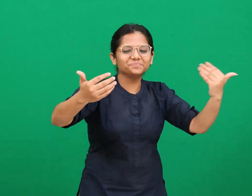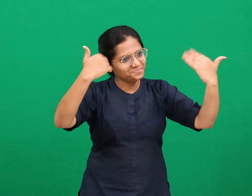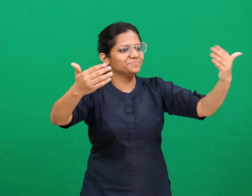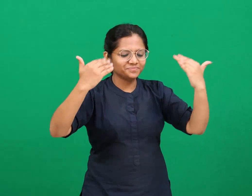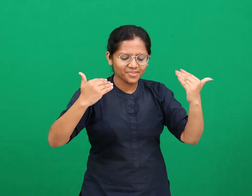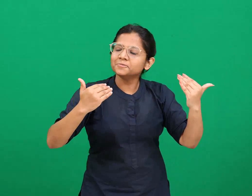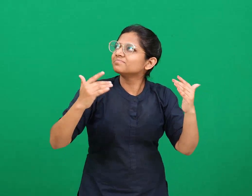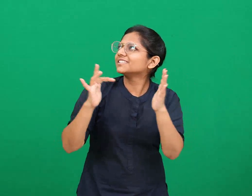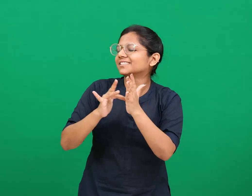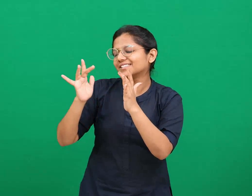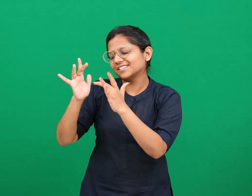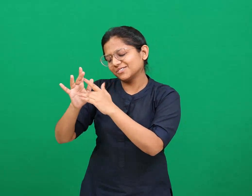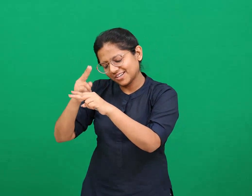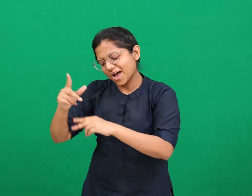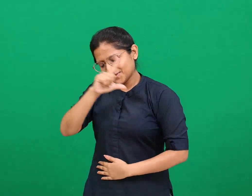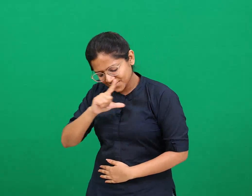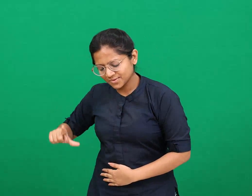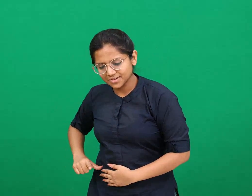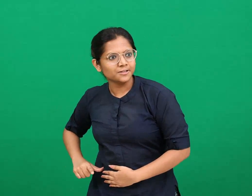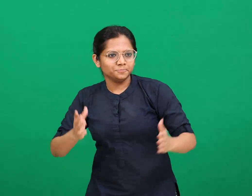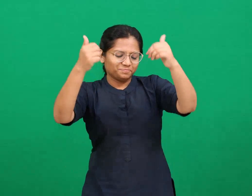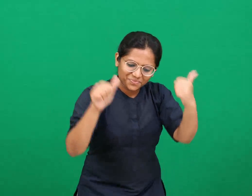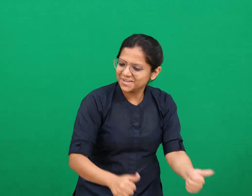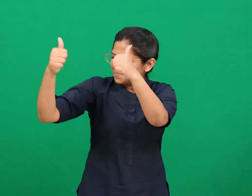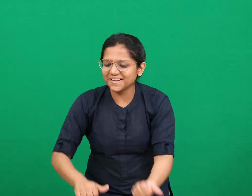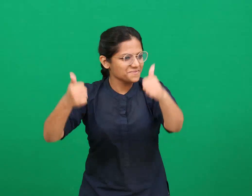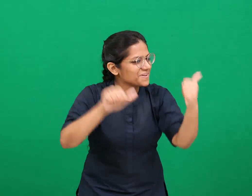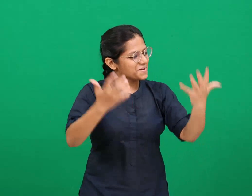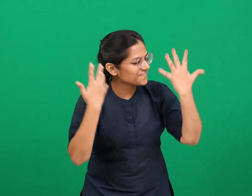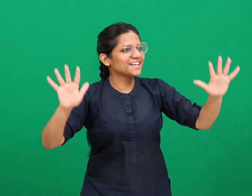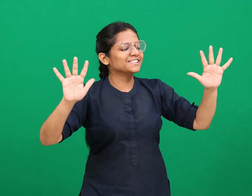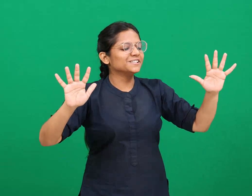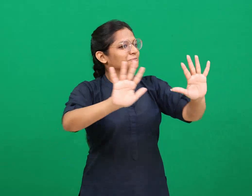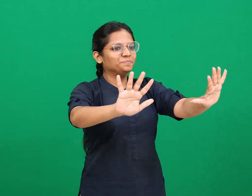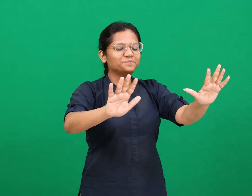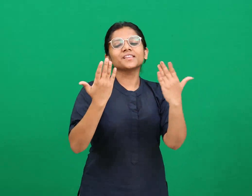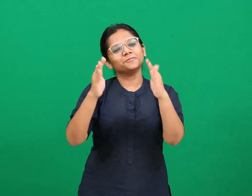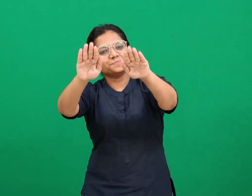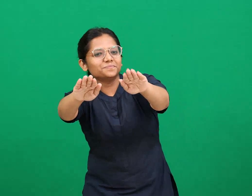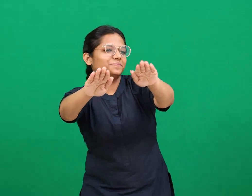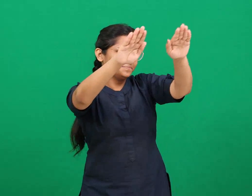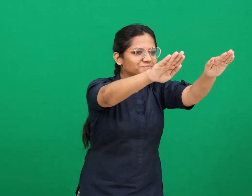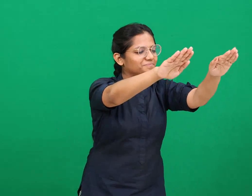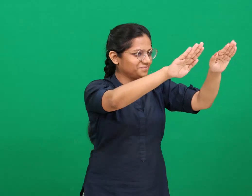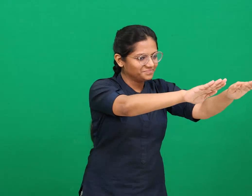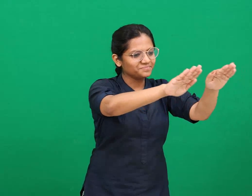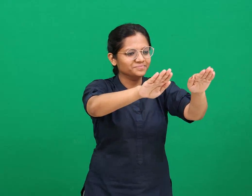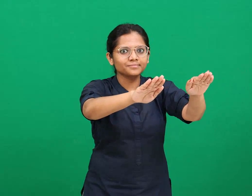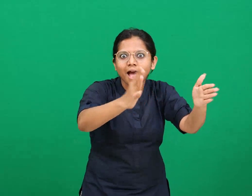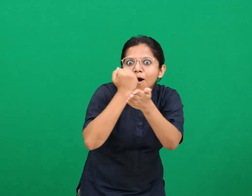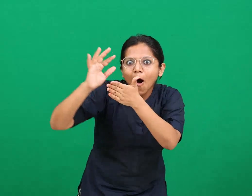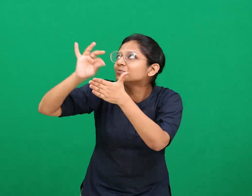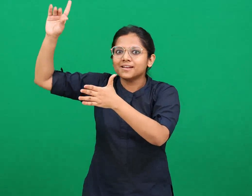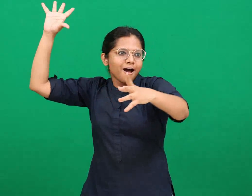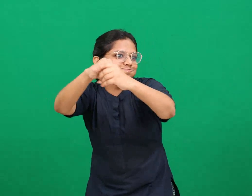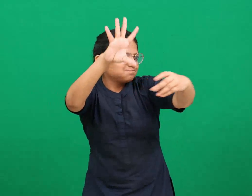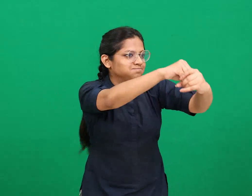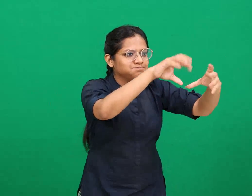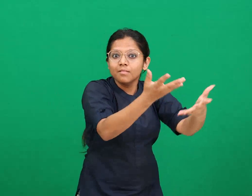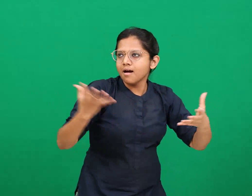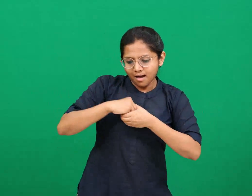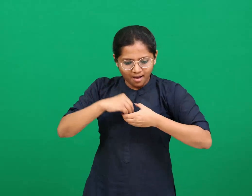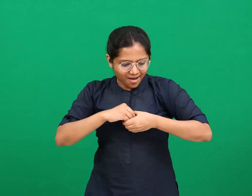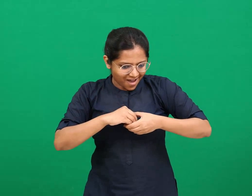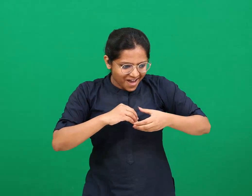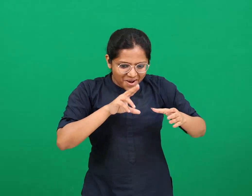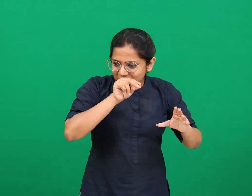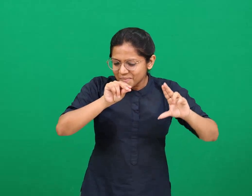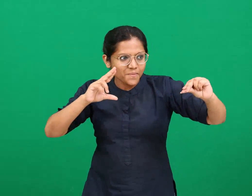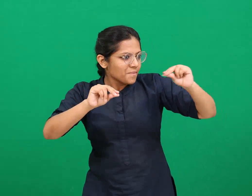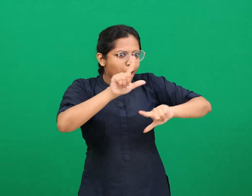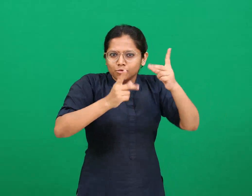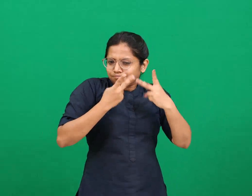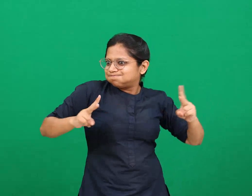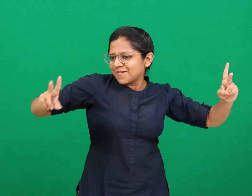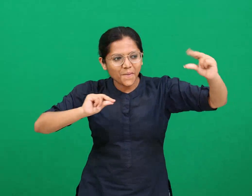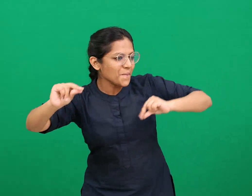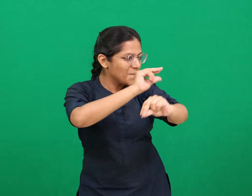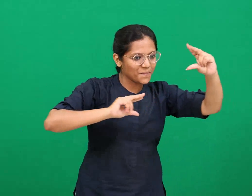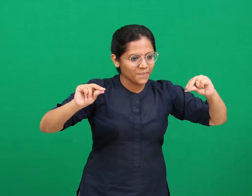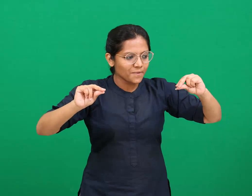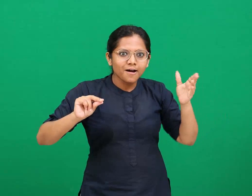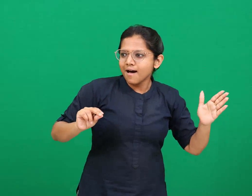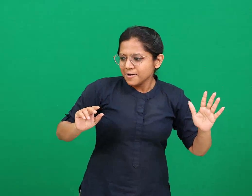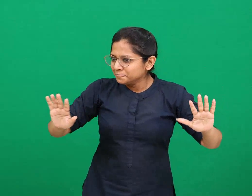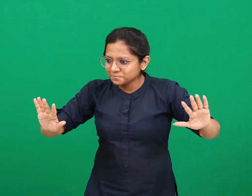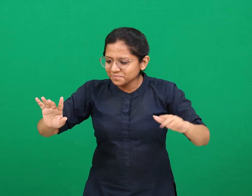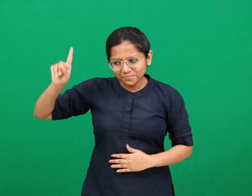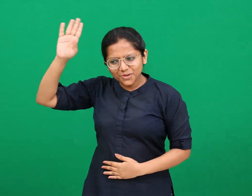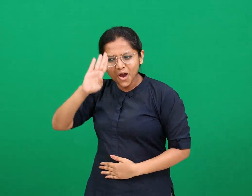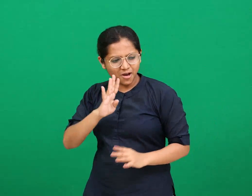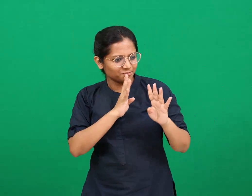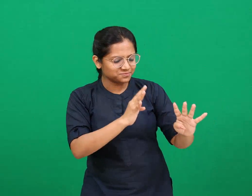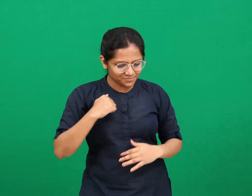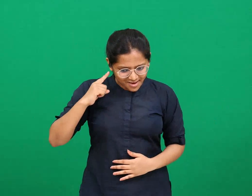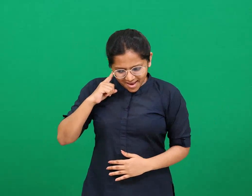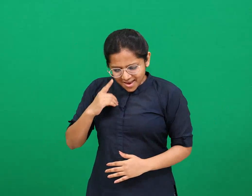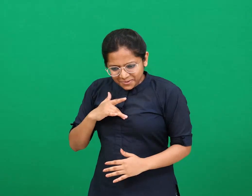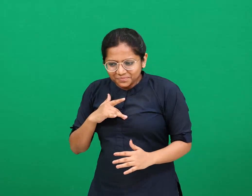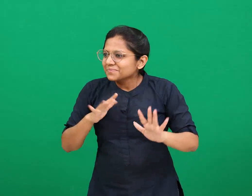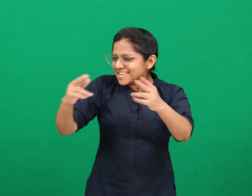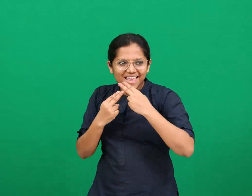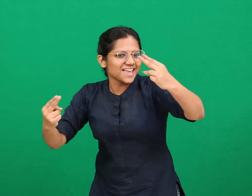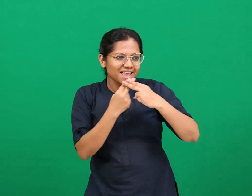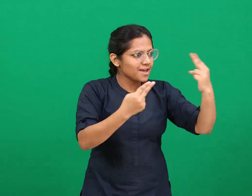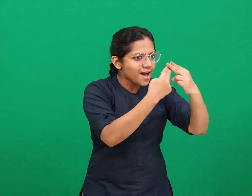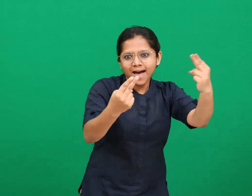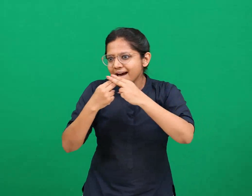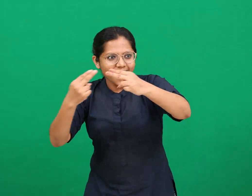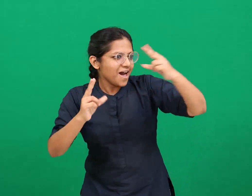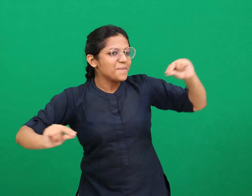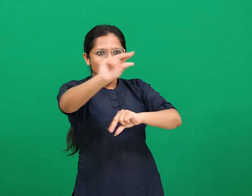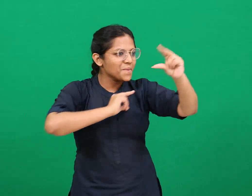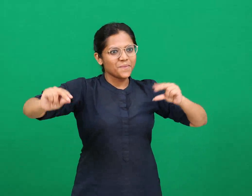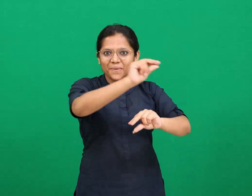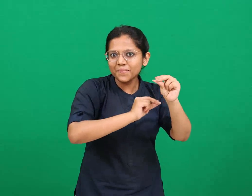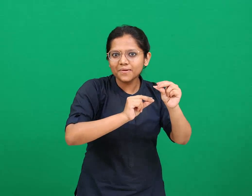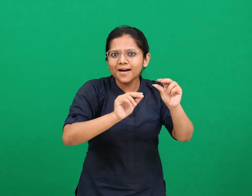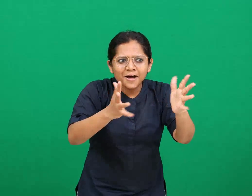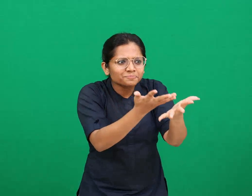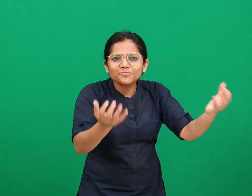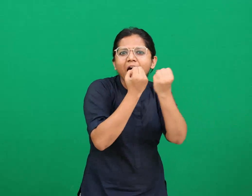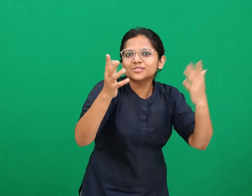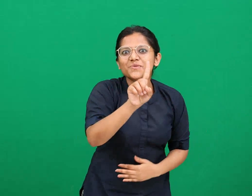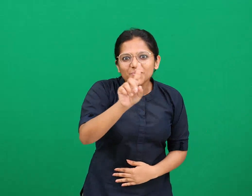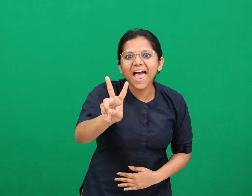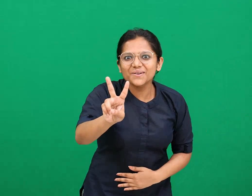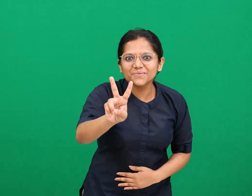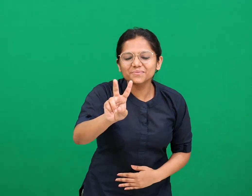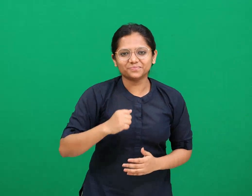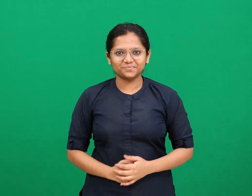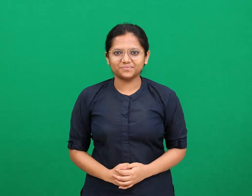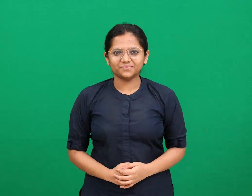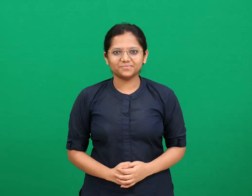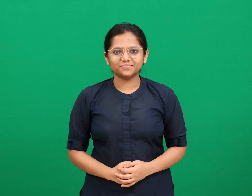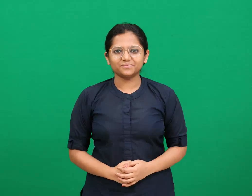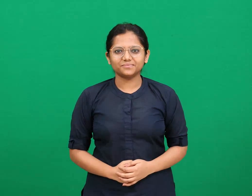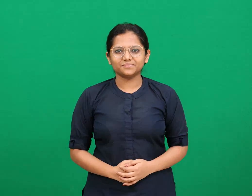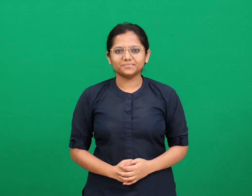And when Paul laid his hands on them, the Holy Spirit came upon them, and they spoke in tongues and prophesied. There were about twelve men in all.